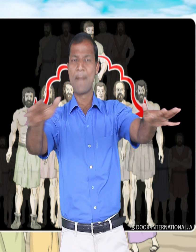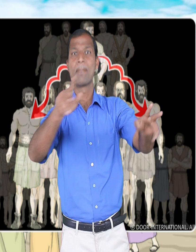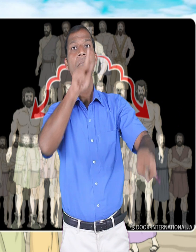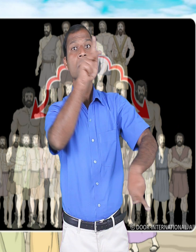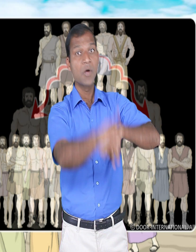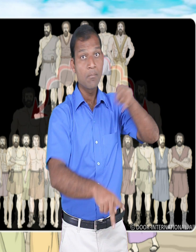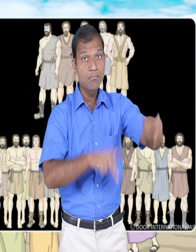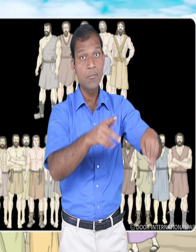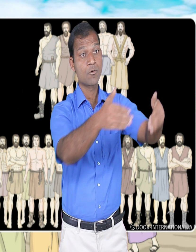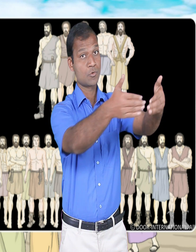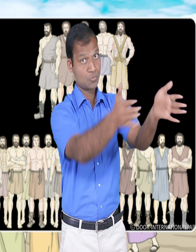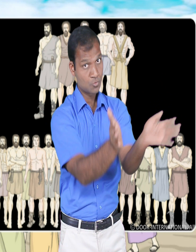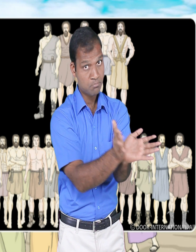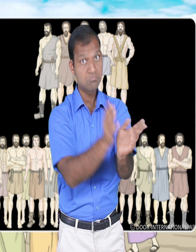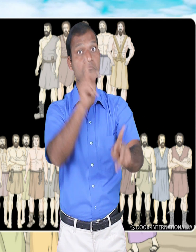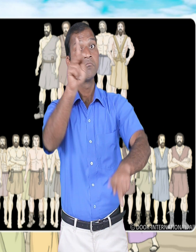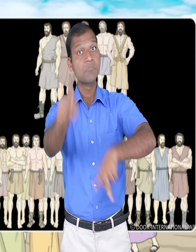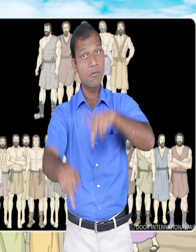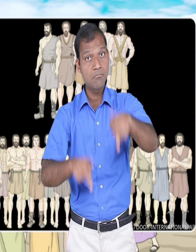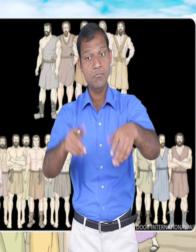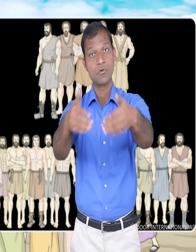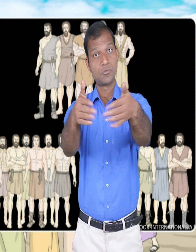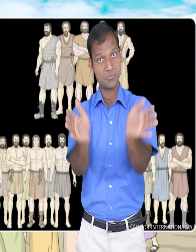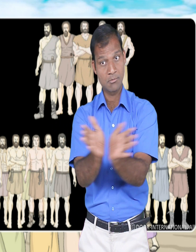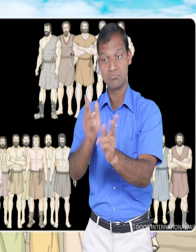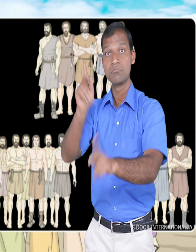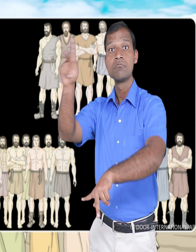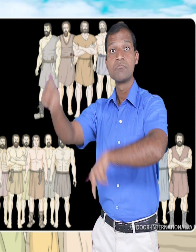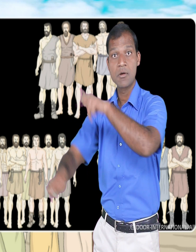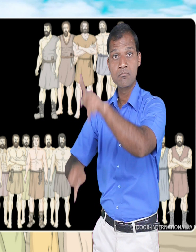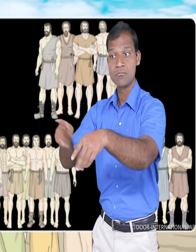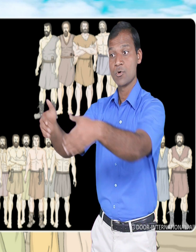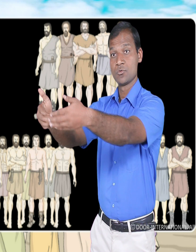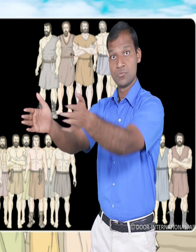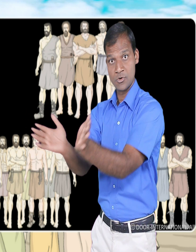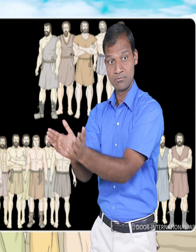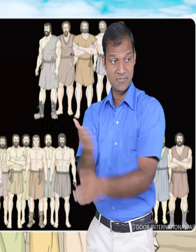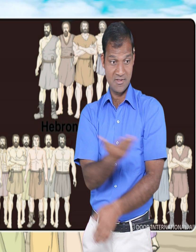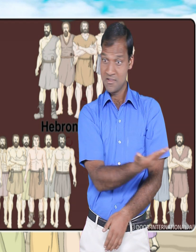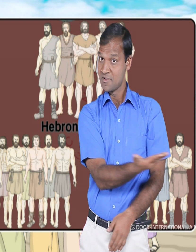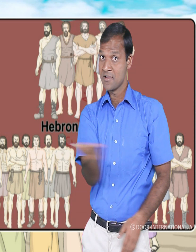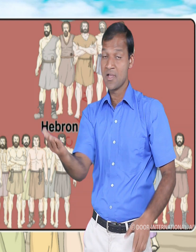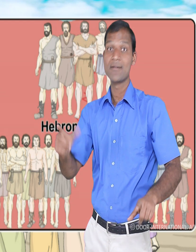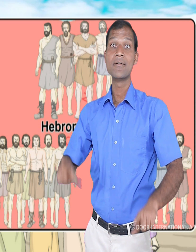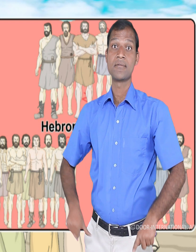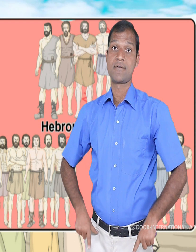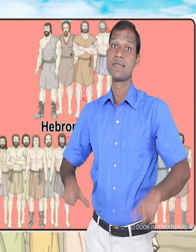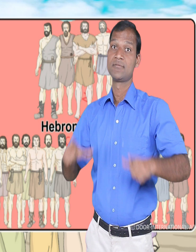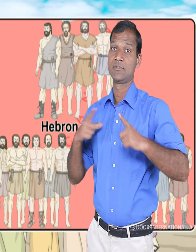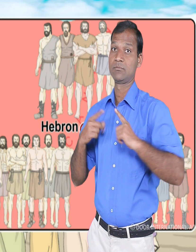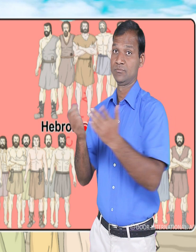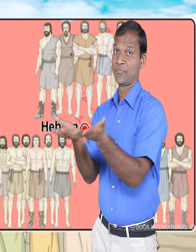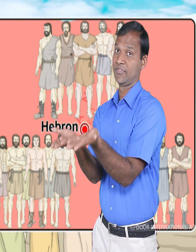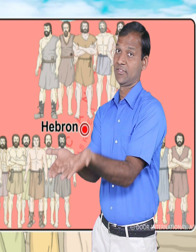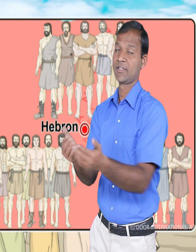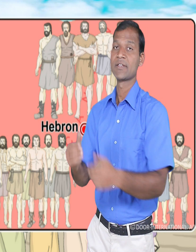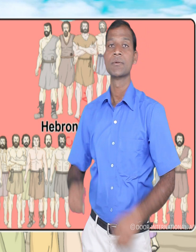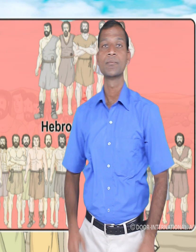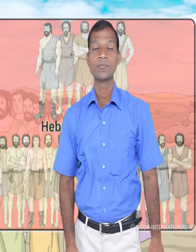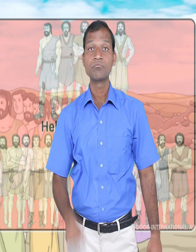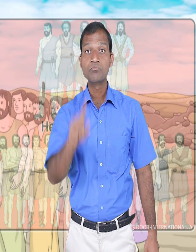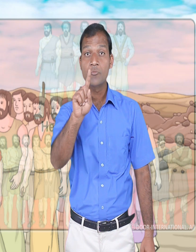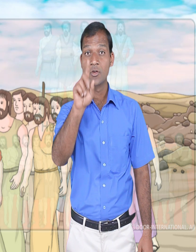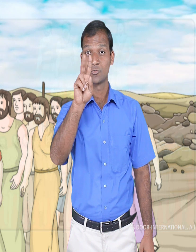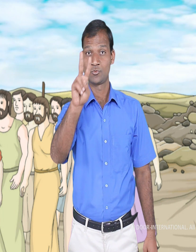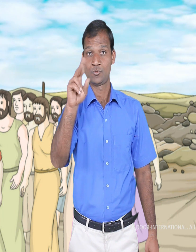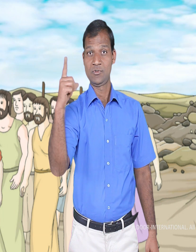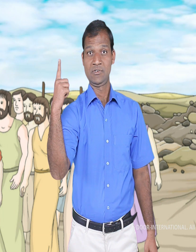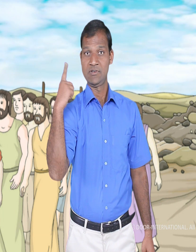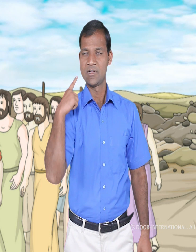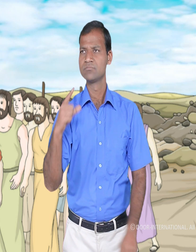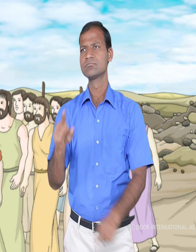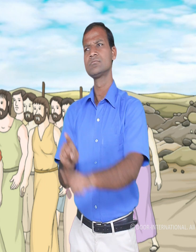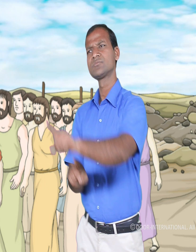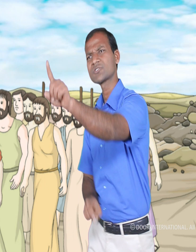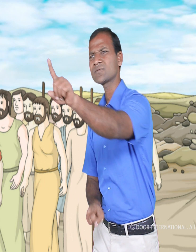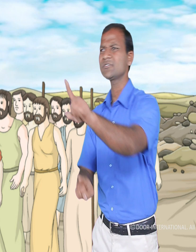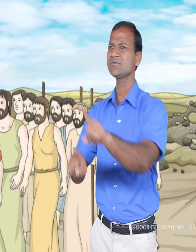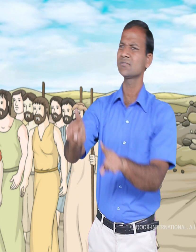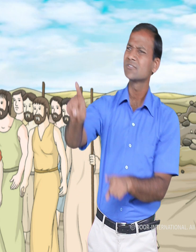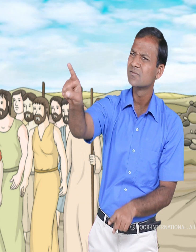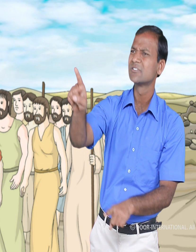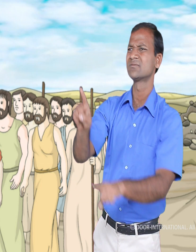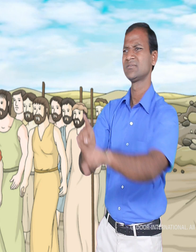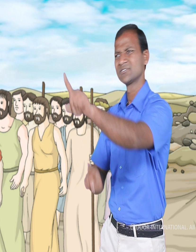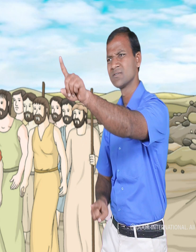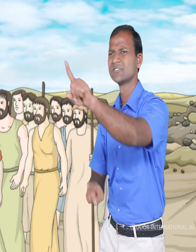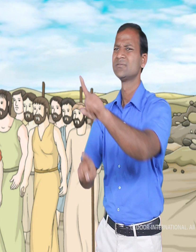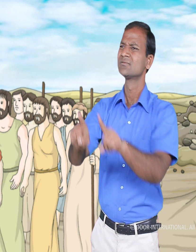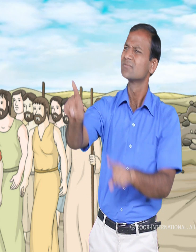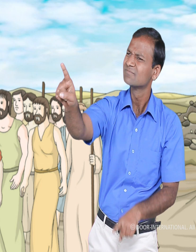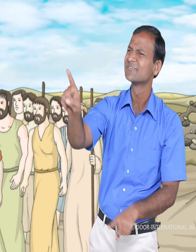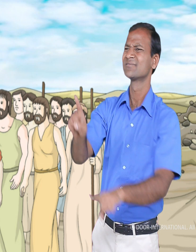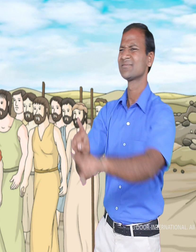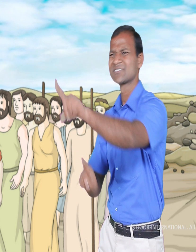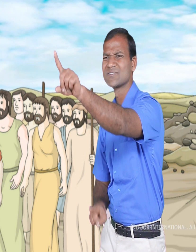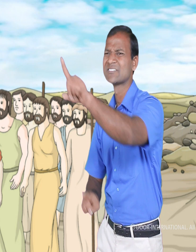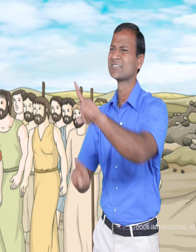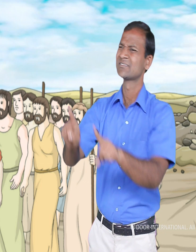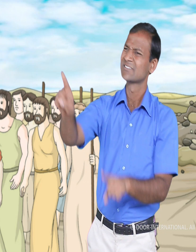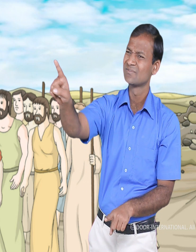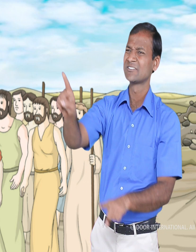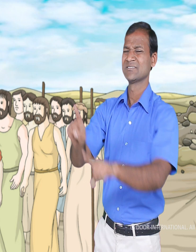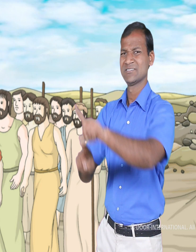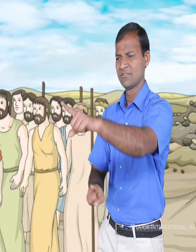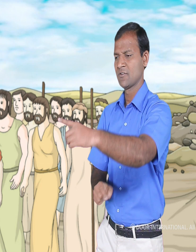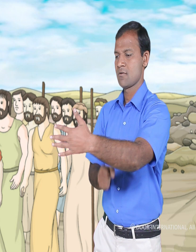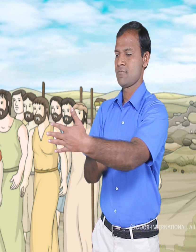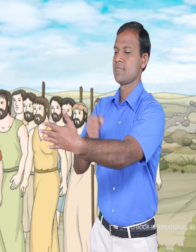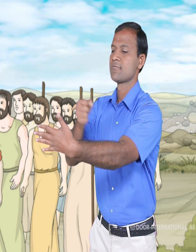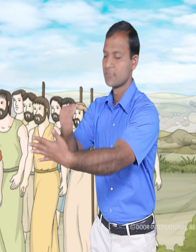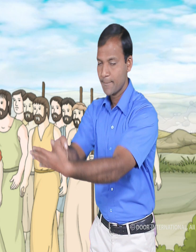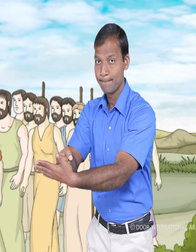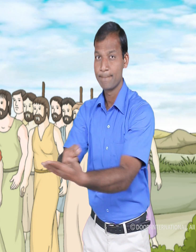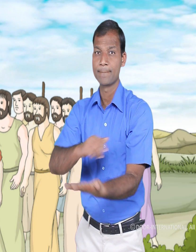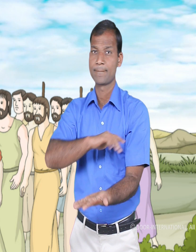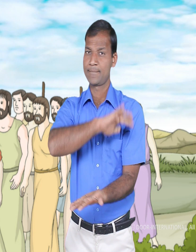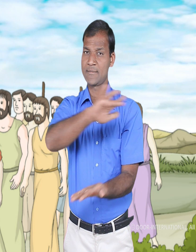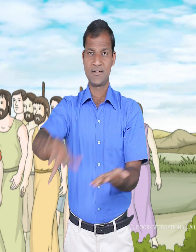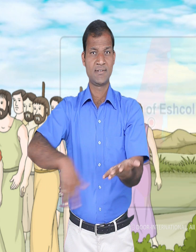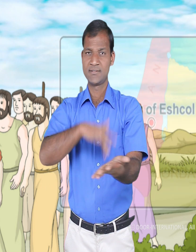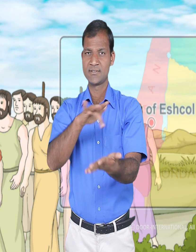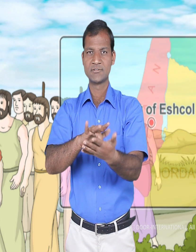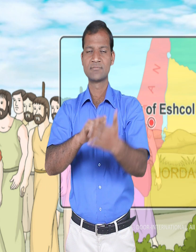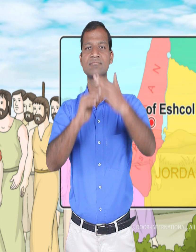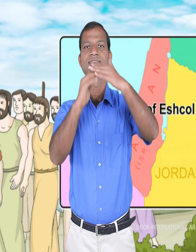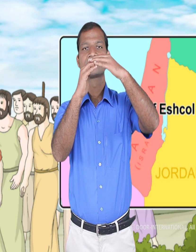It had been built seven years before Zoan in Egypt.